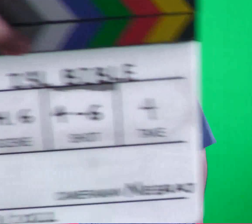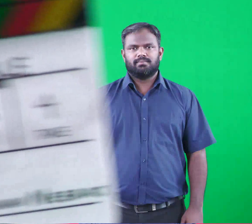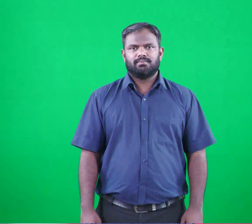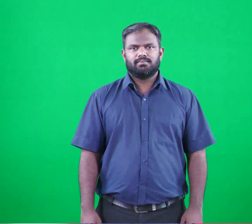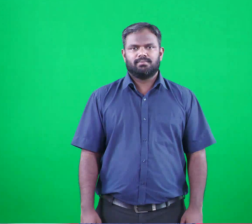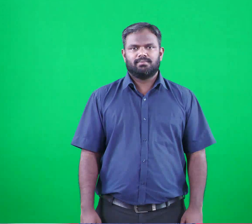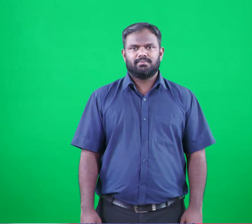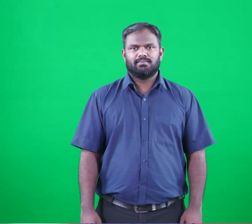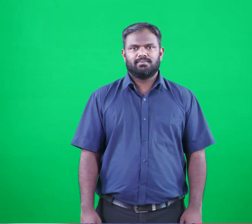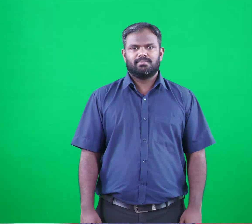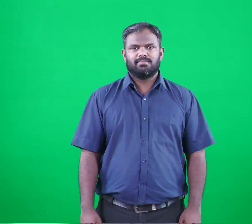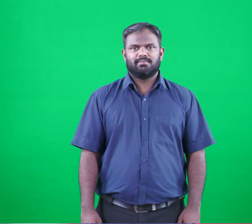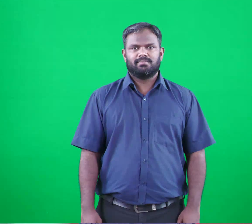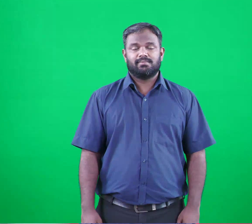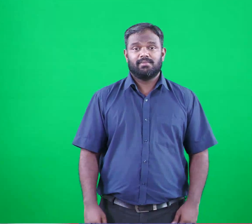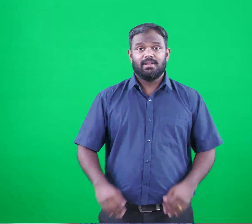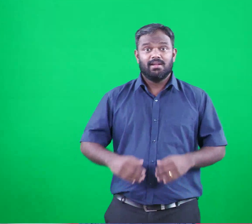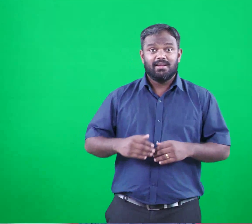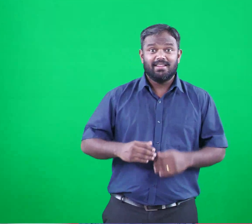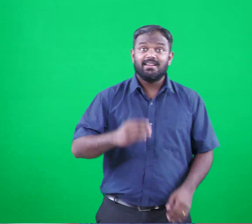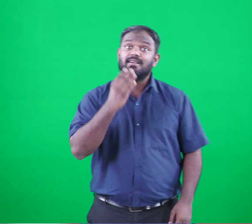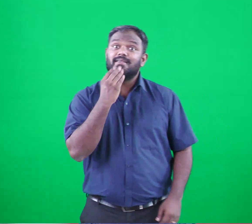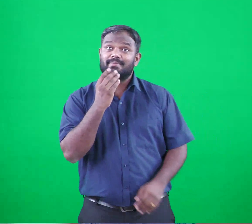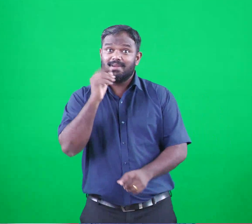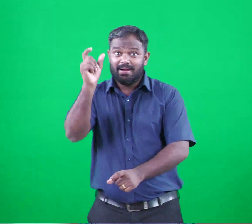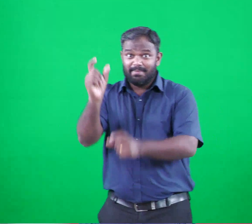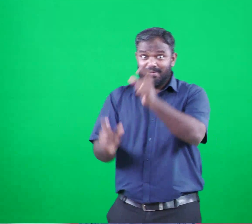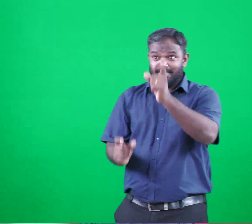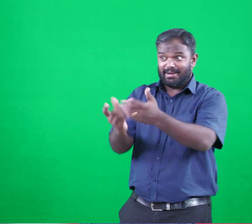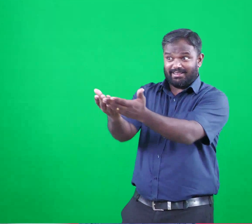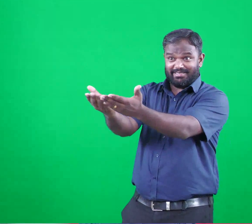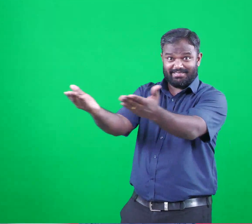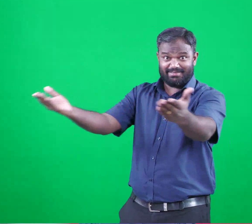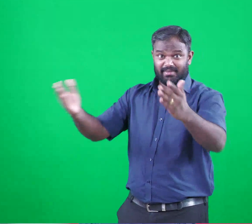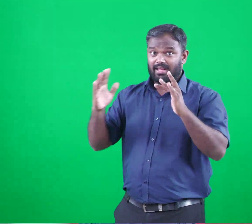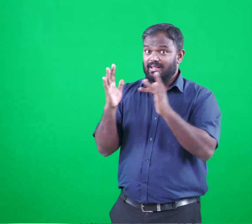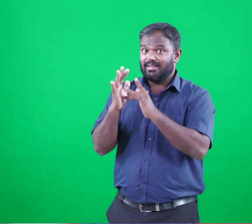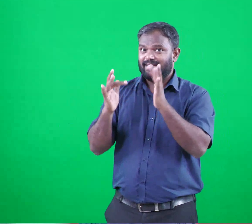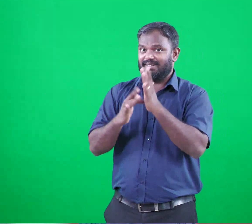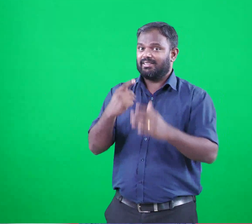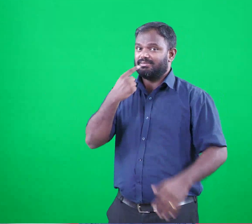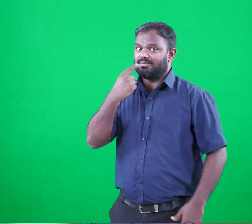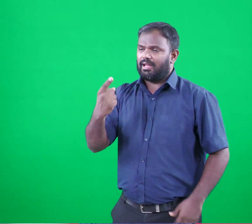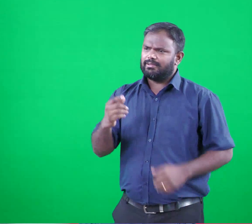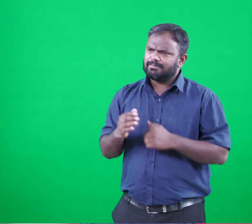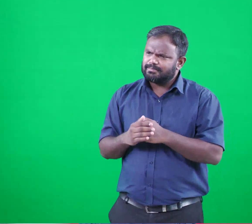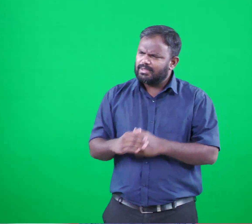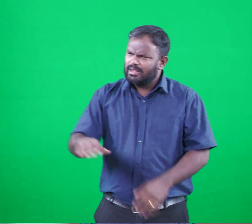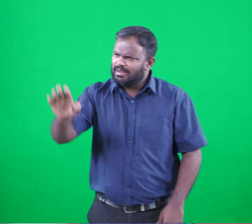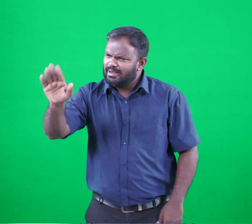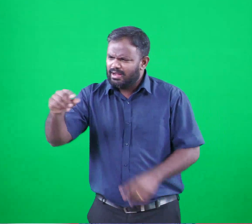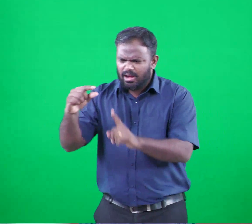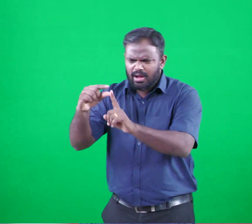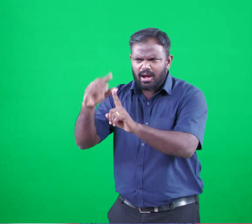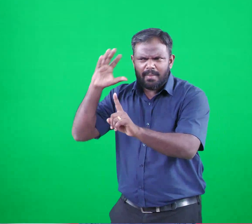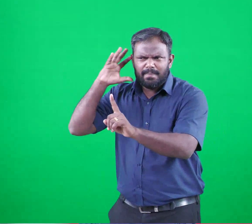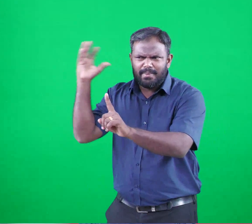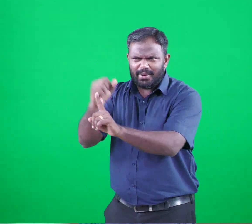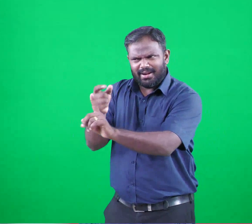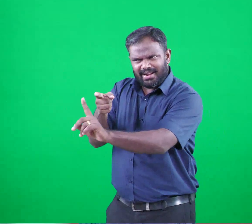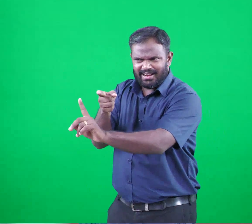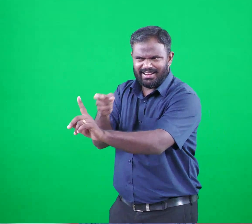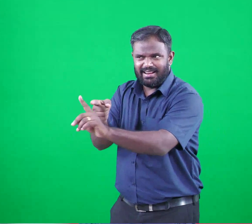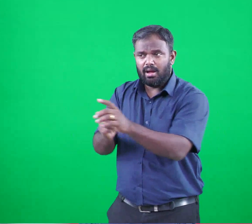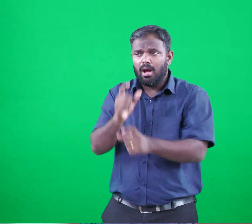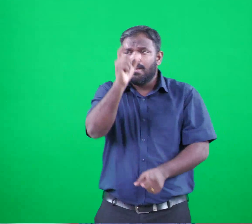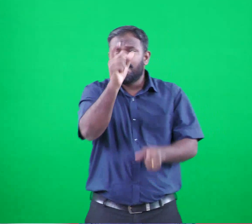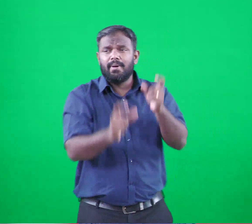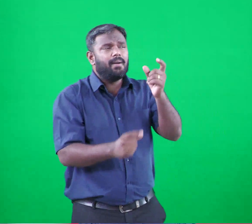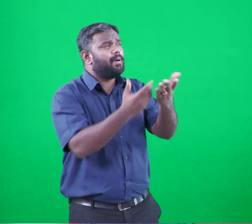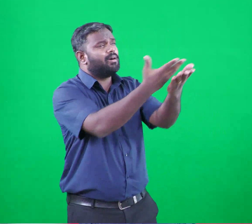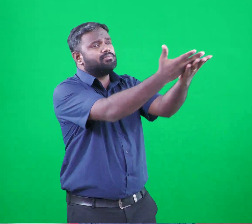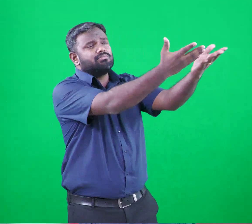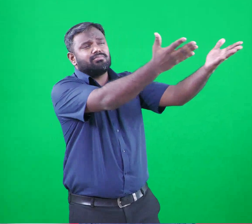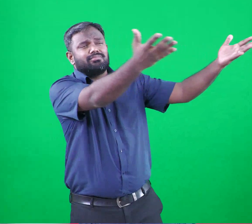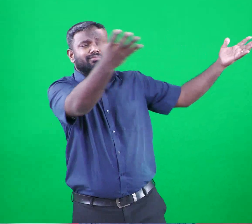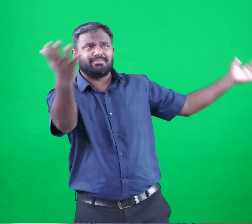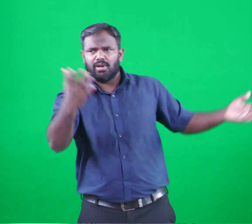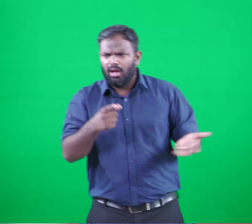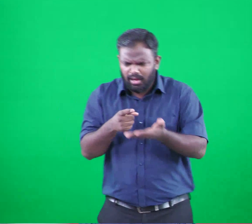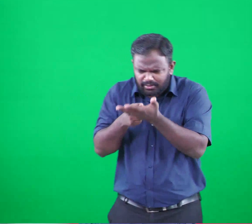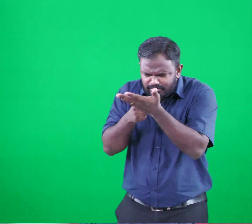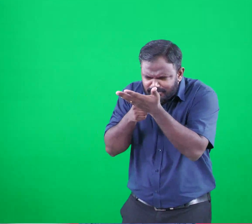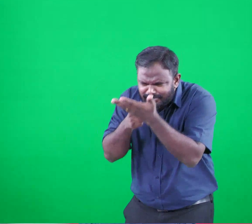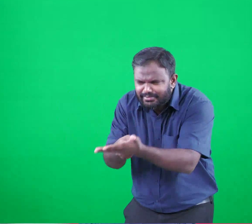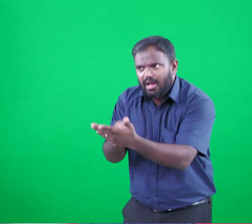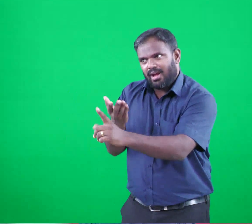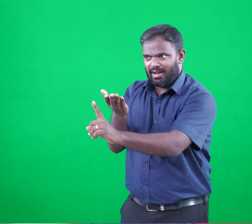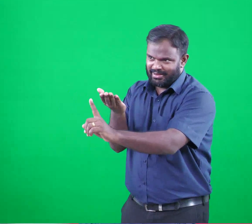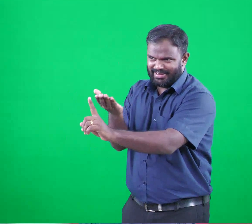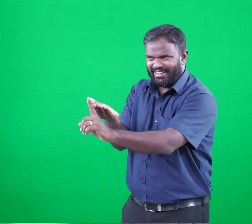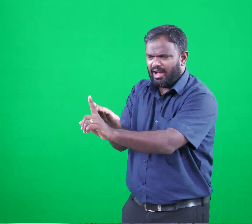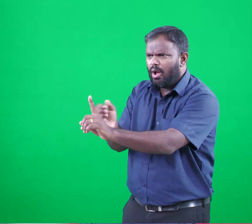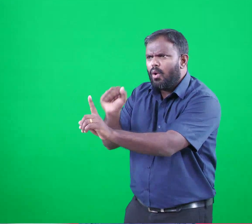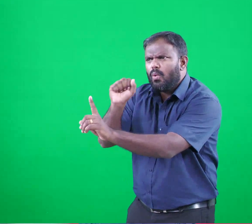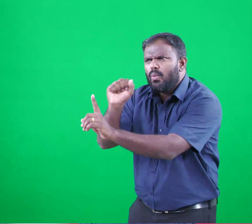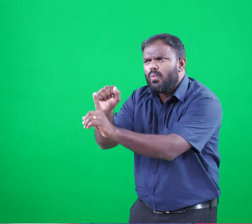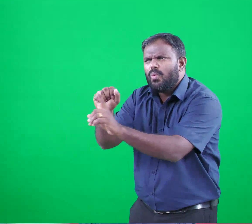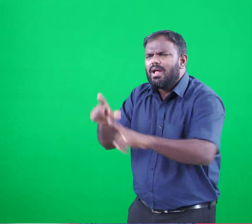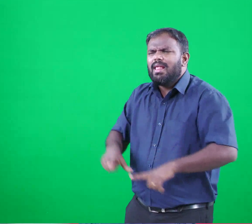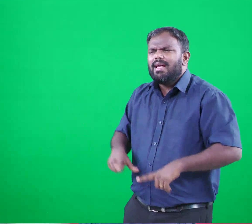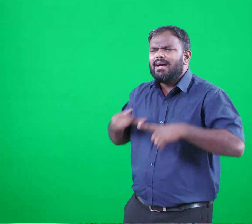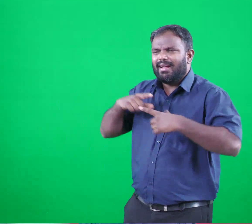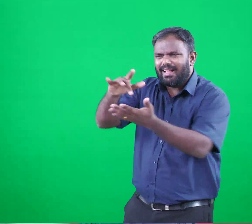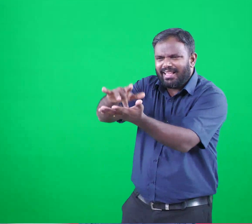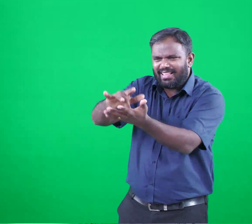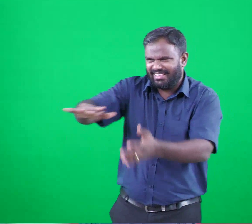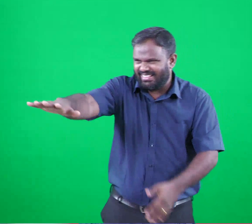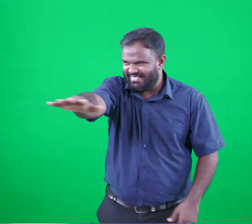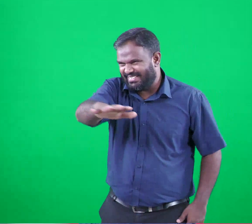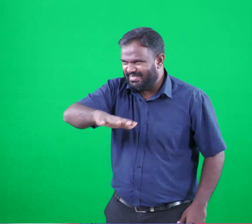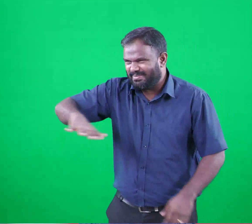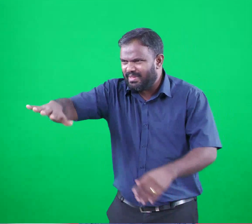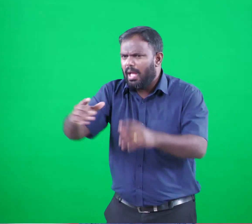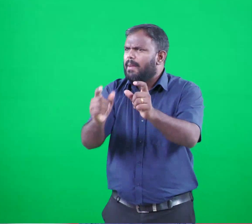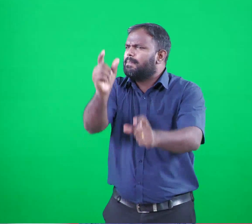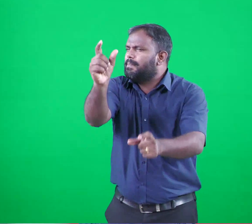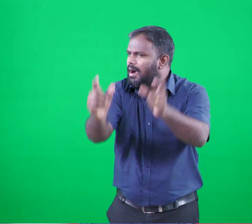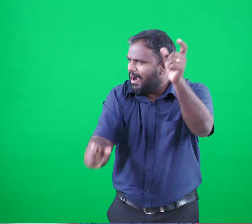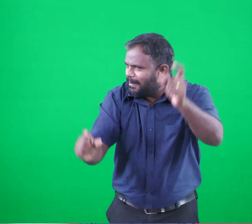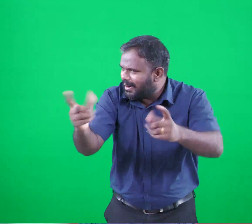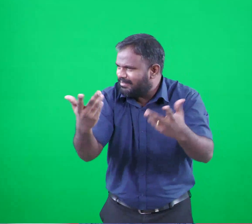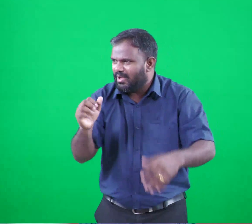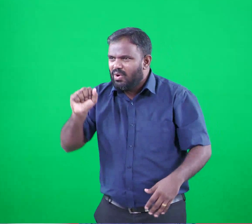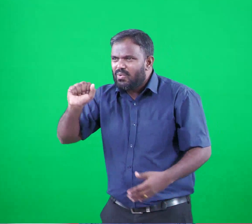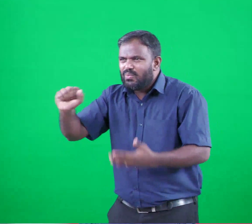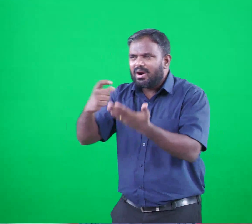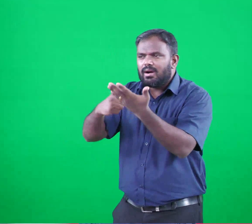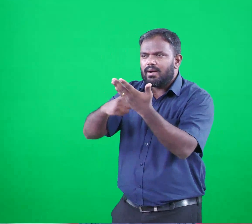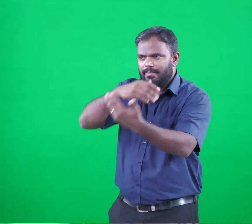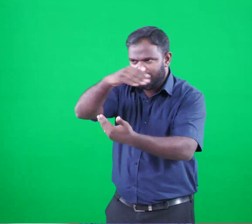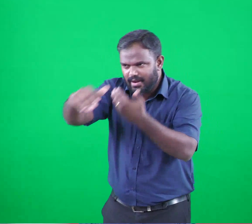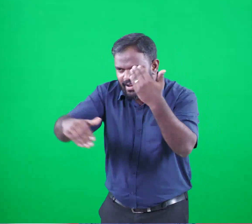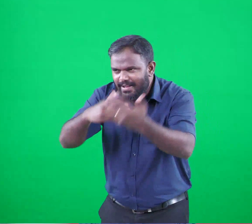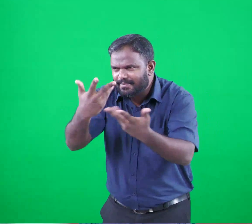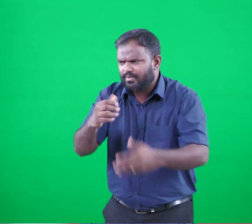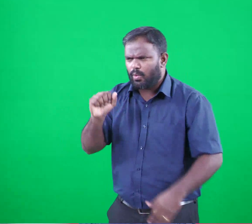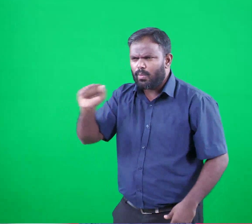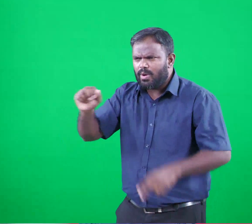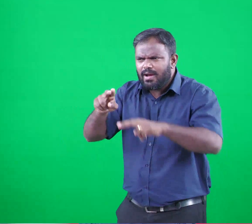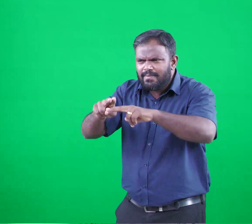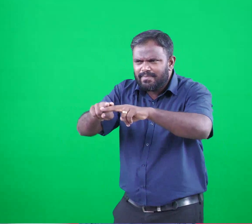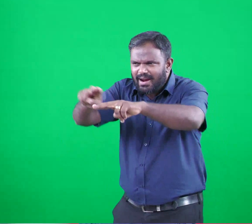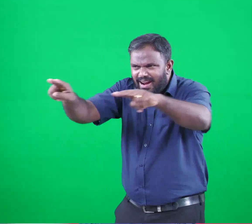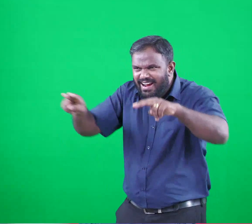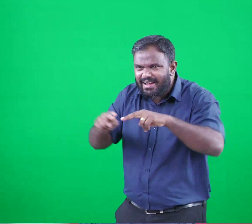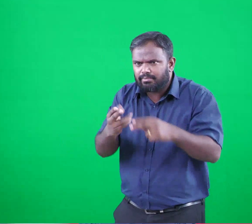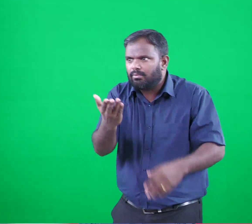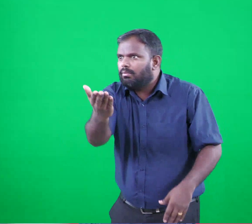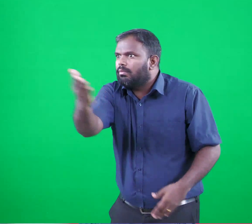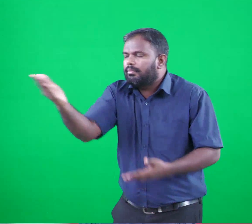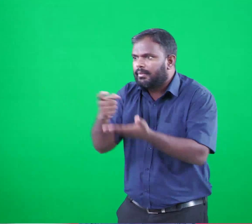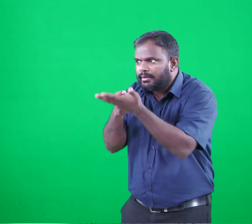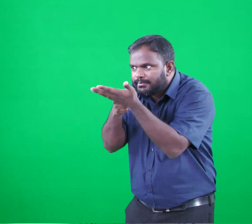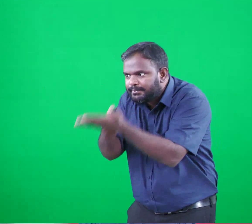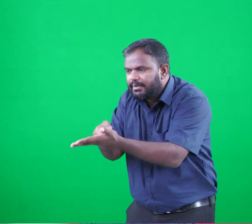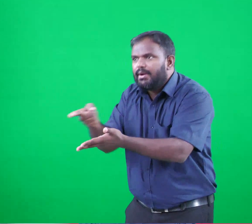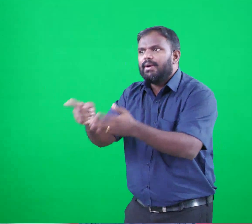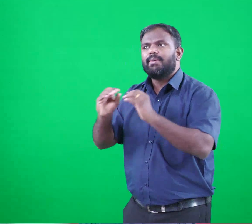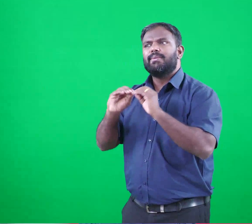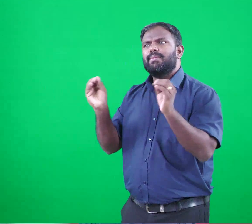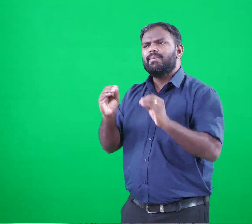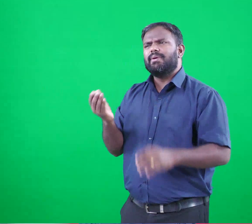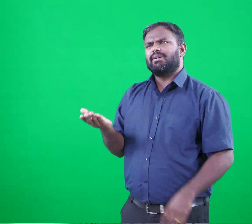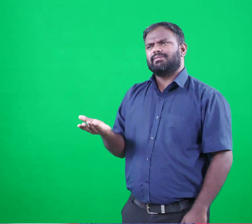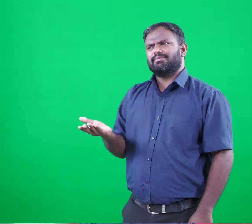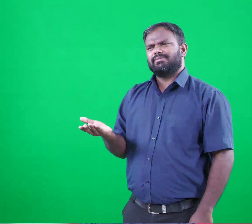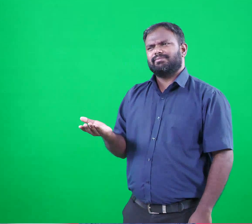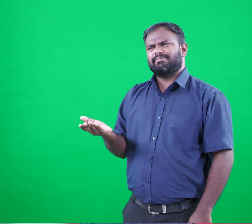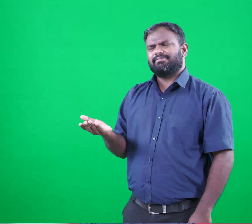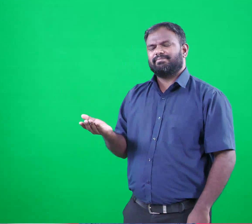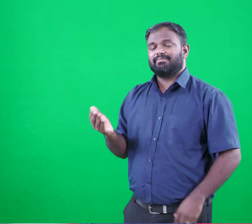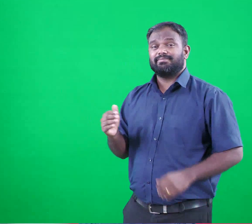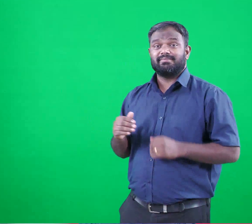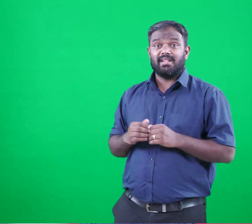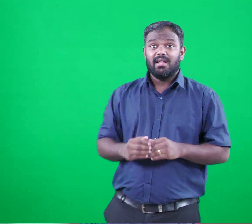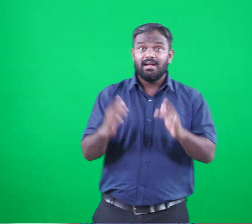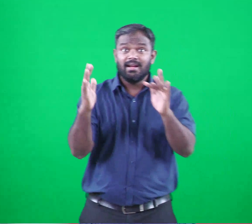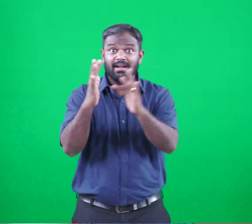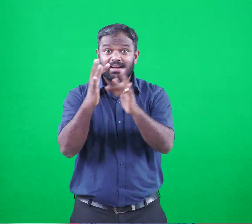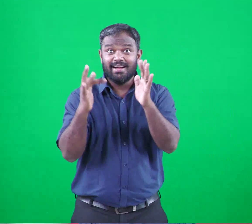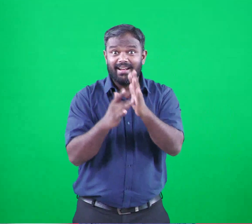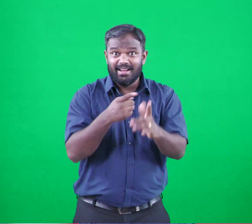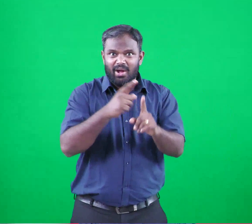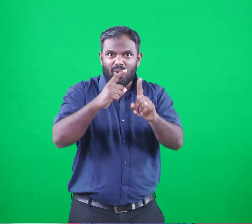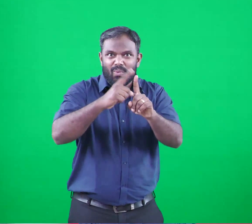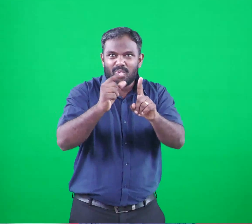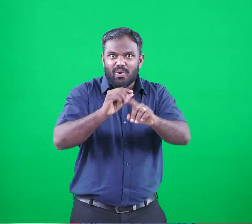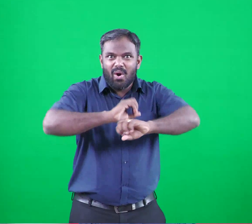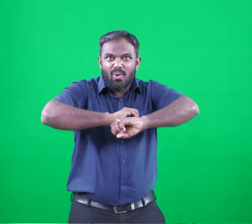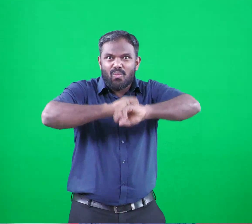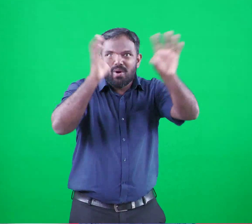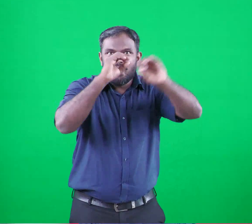Then Jesus said to them, "Only in his hometown, among his relatives, and in his own household is a prophet without honor."